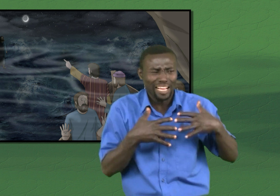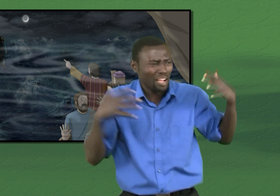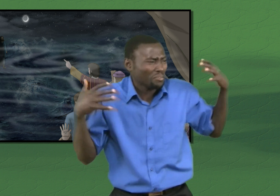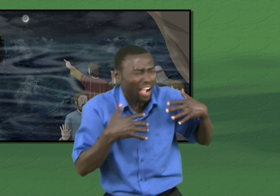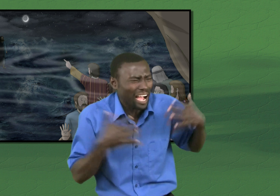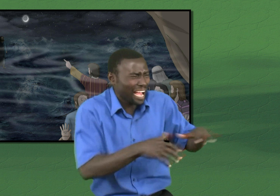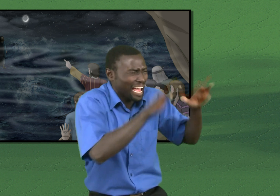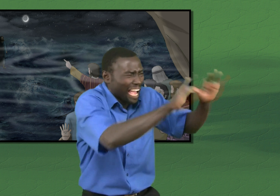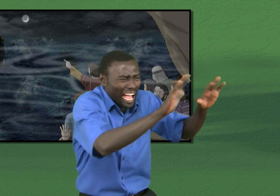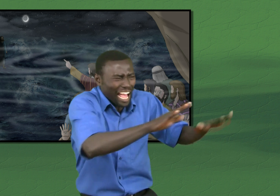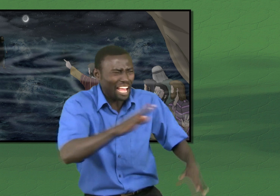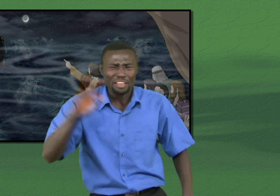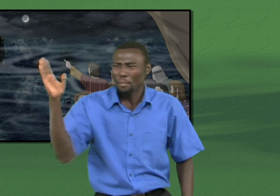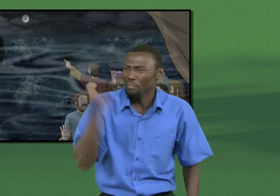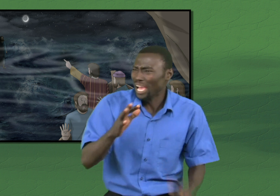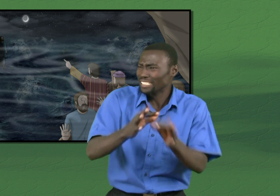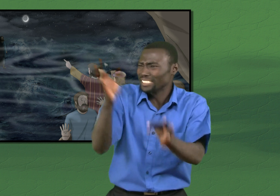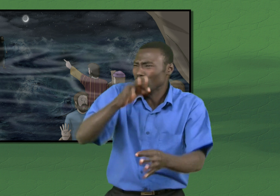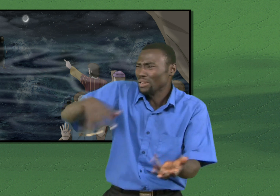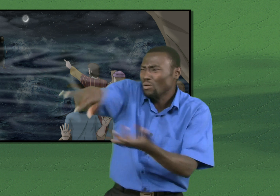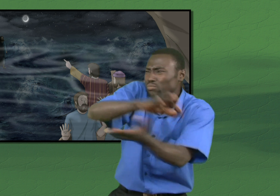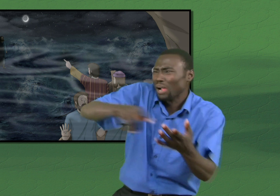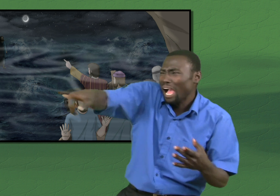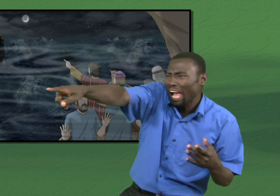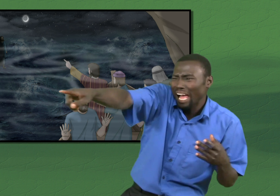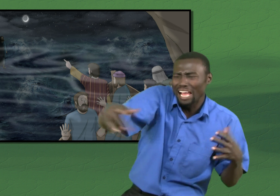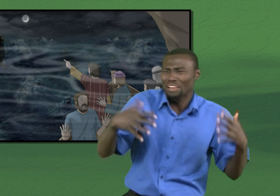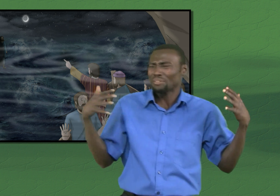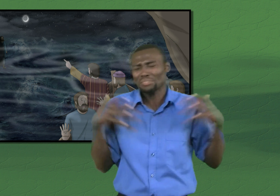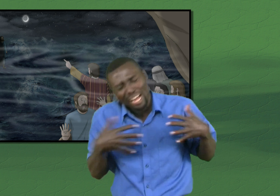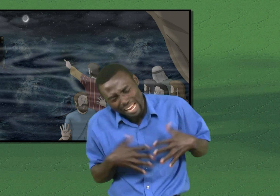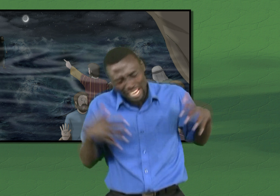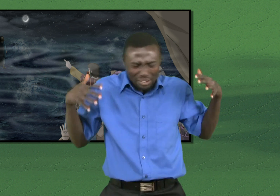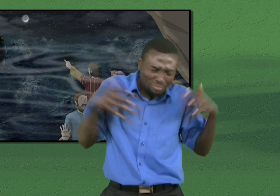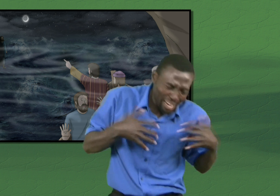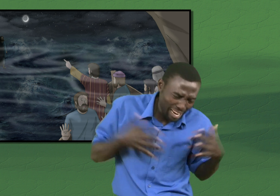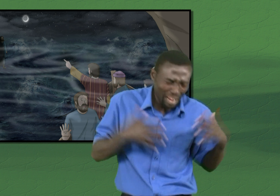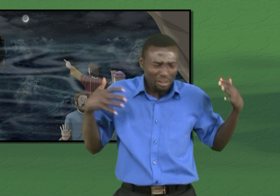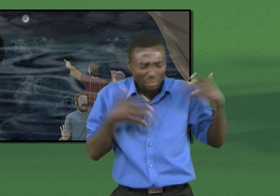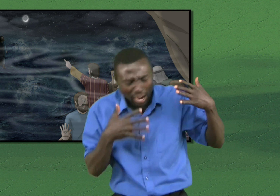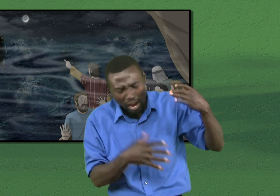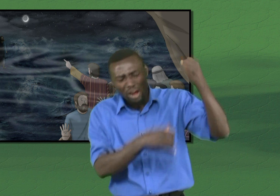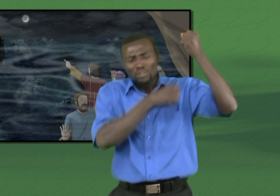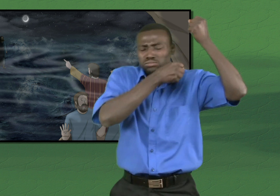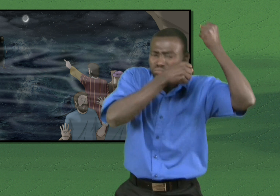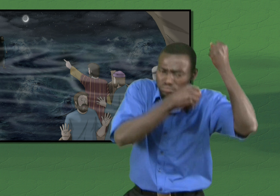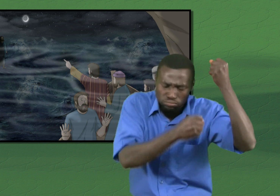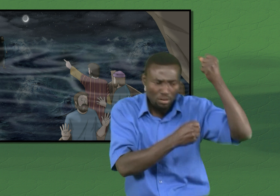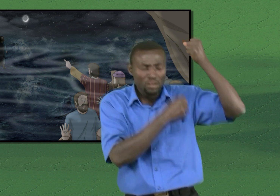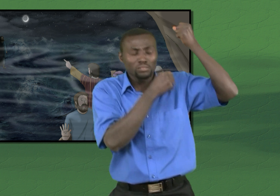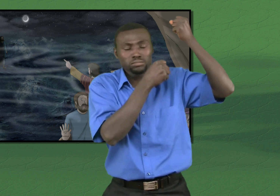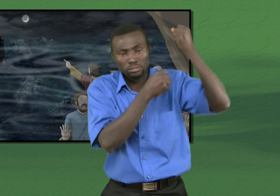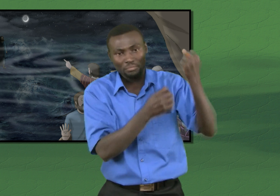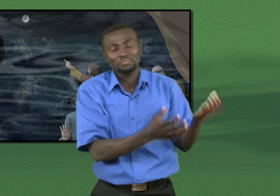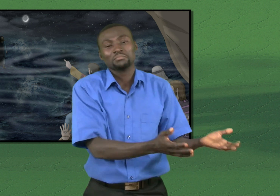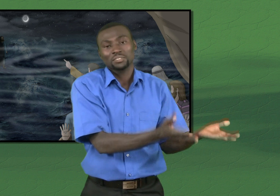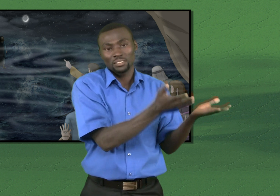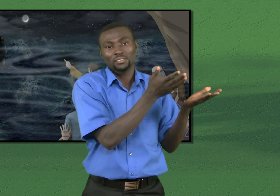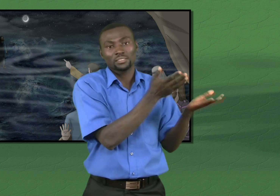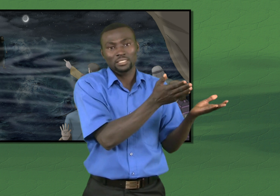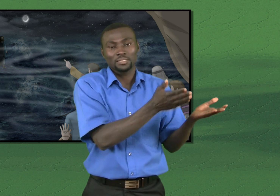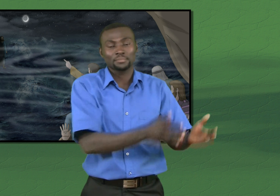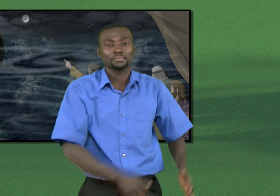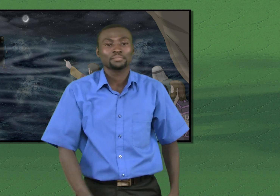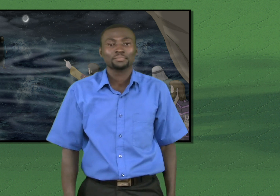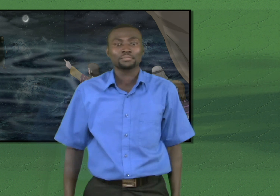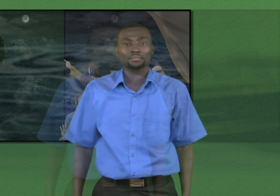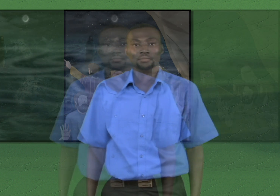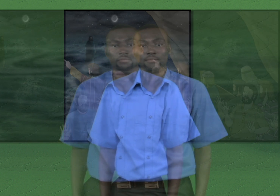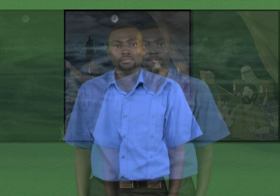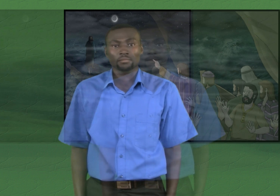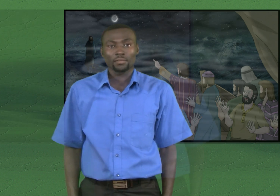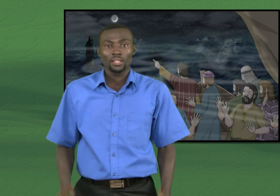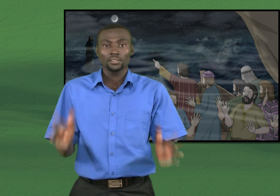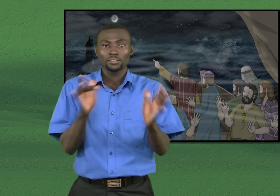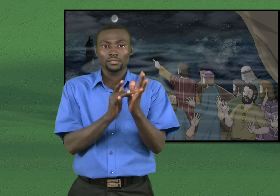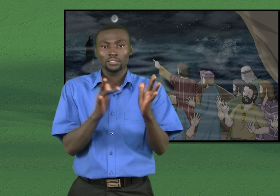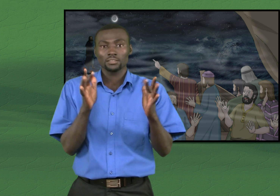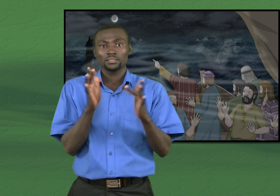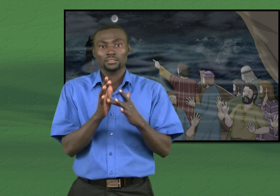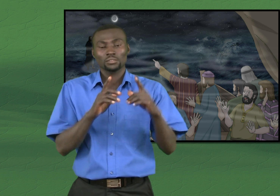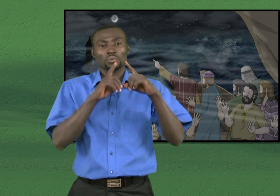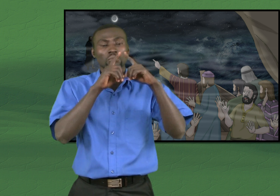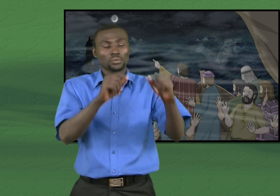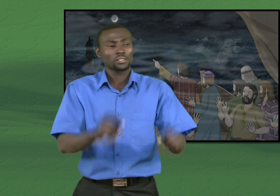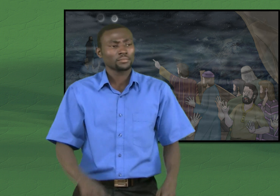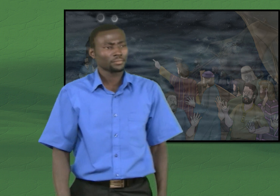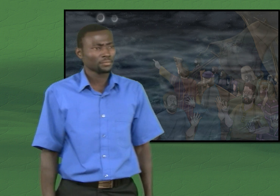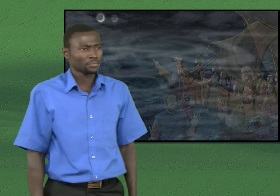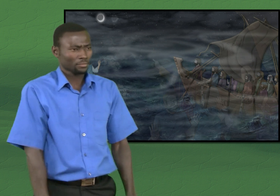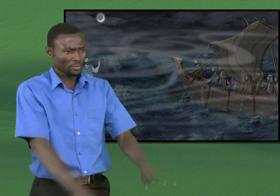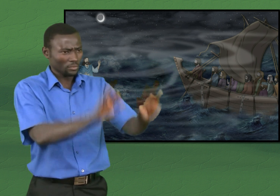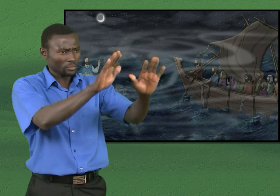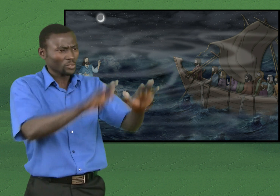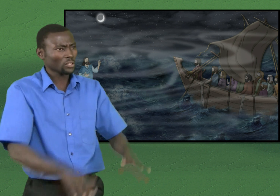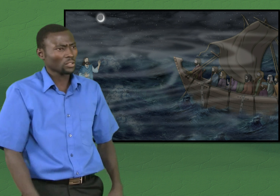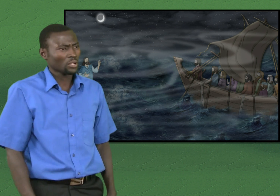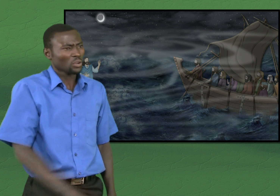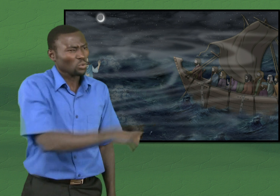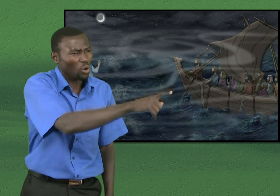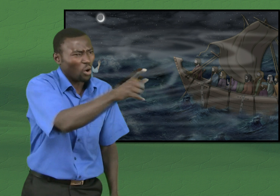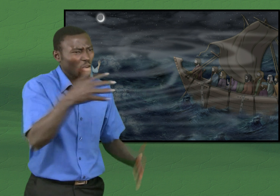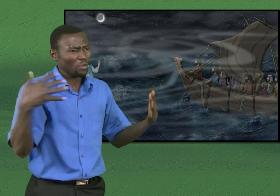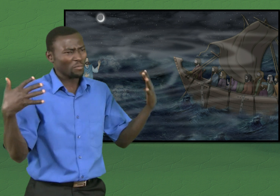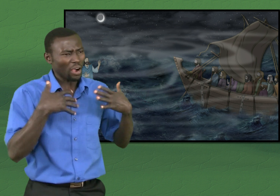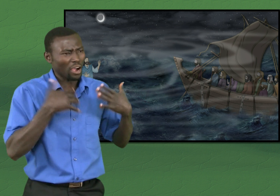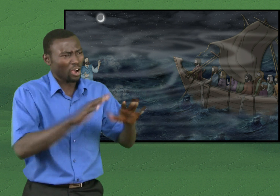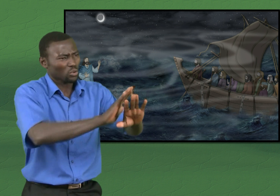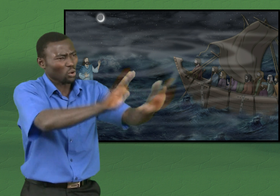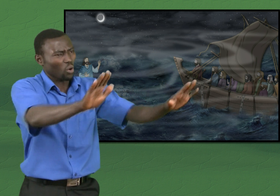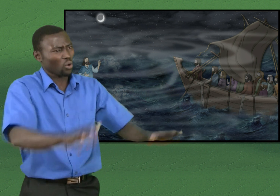“It’s a ghost!” they said, and cried out in fear.